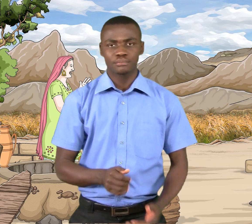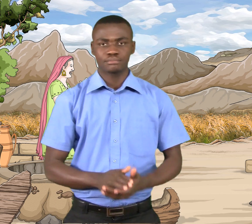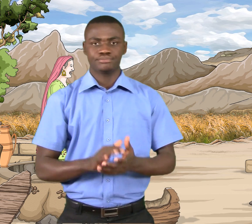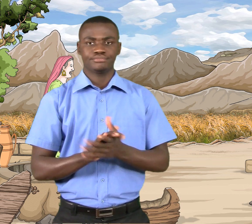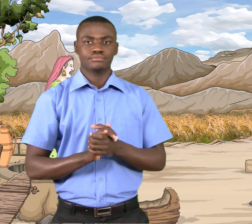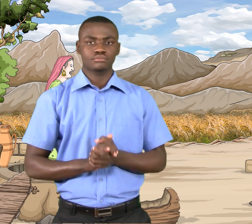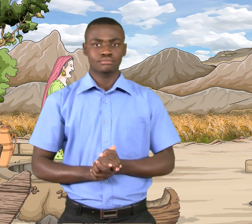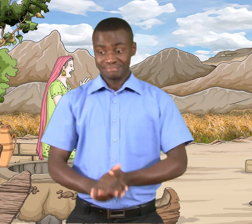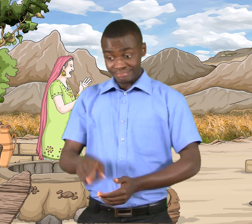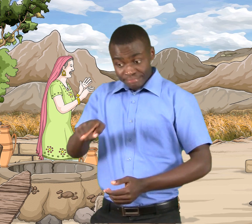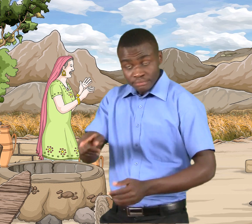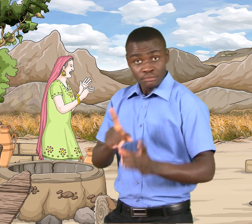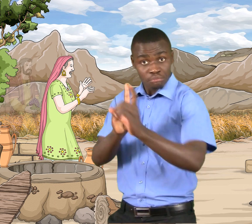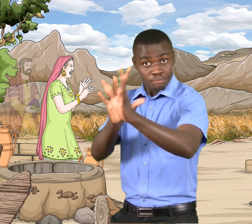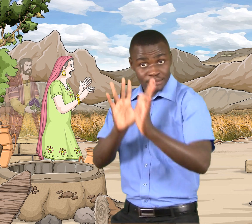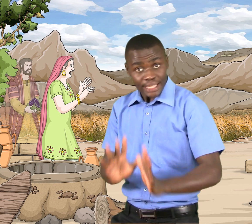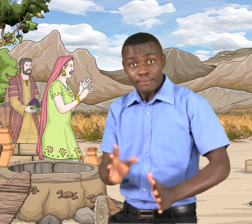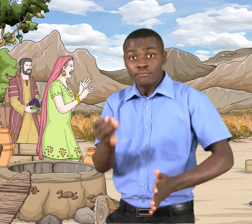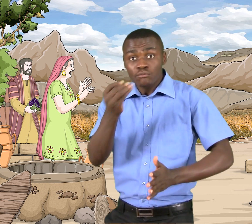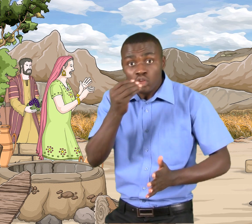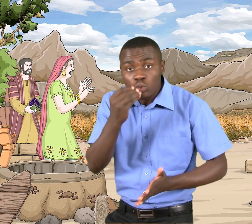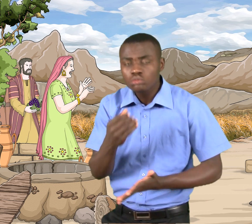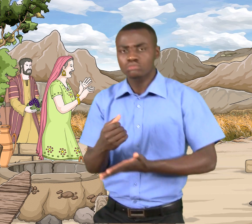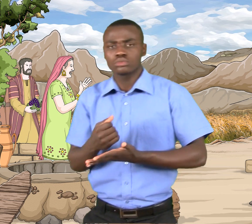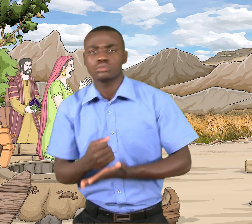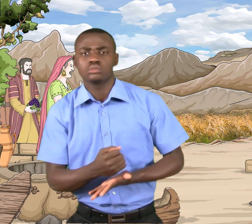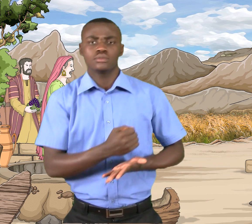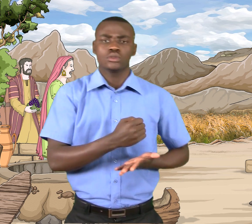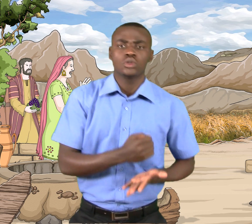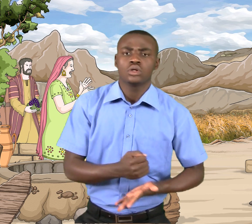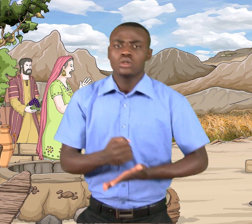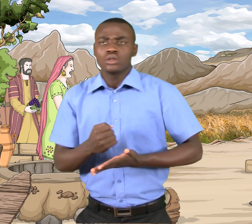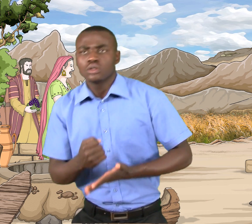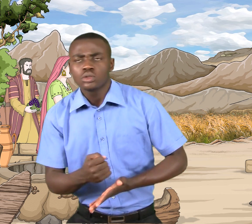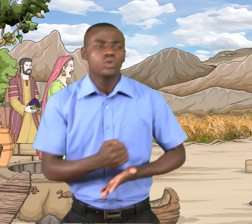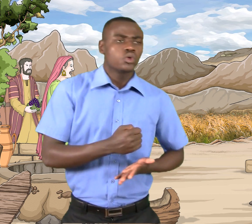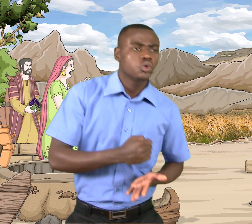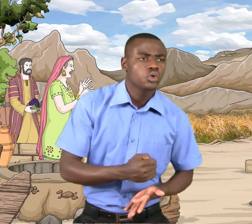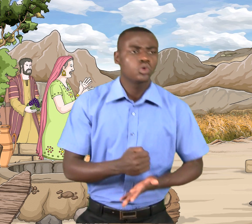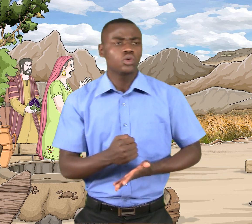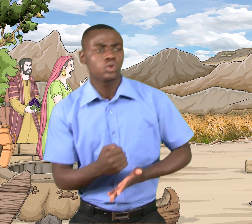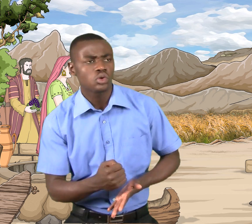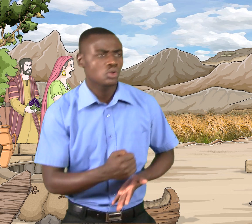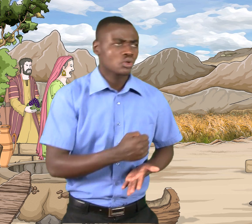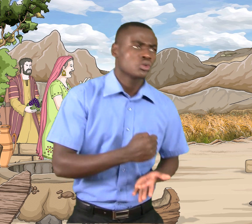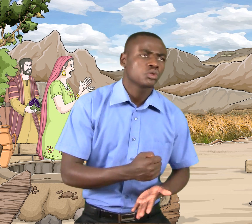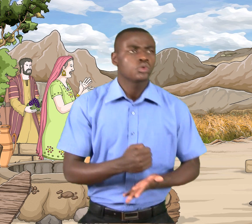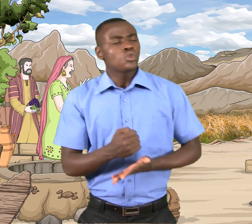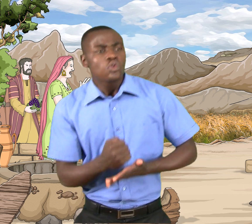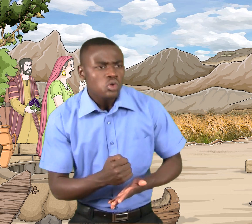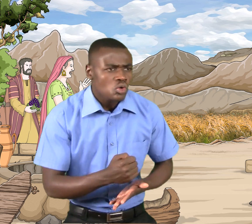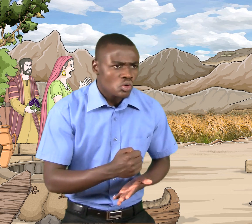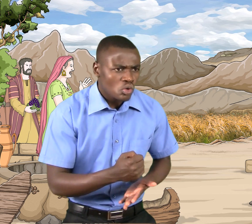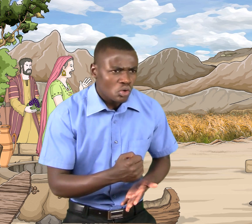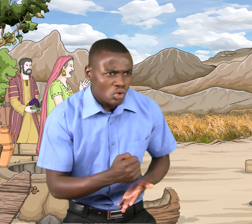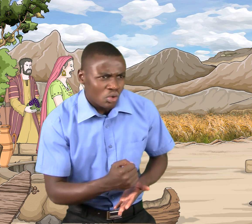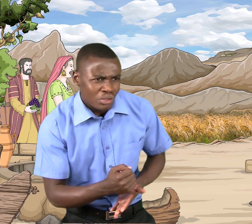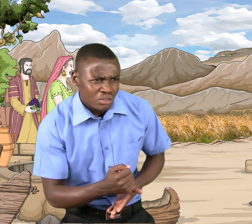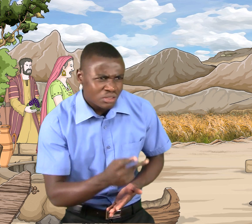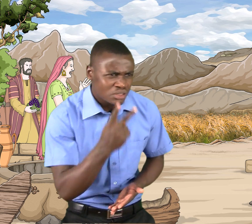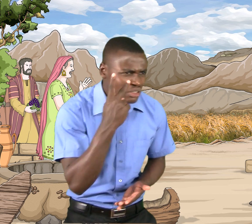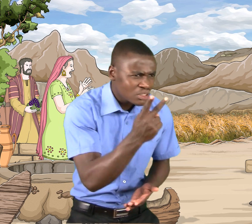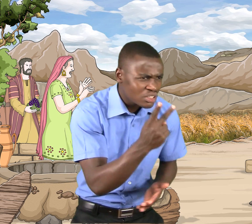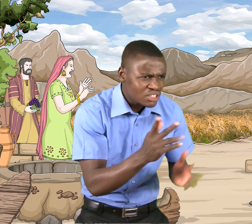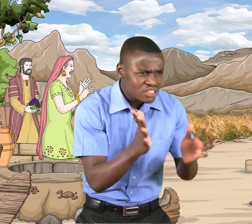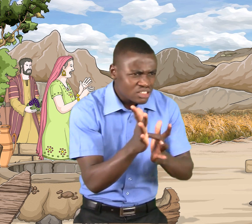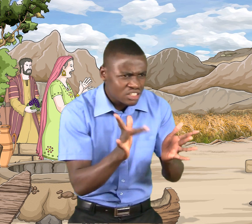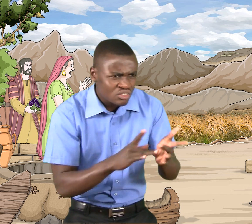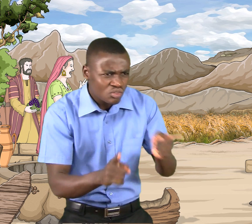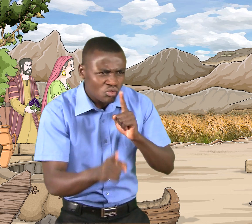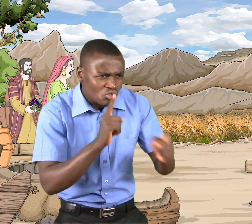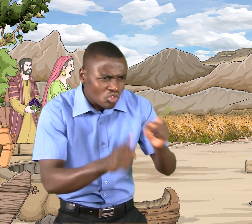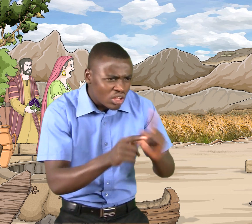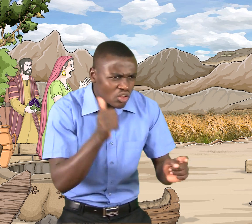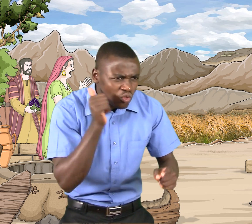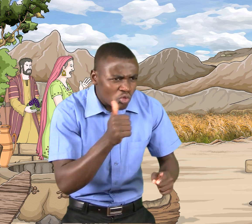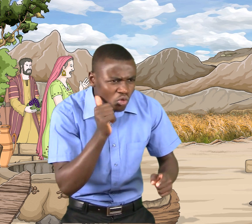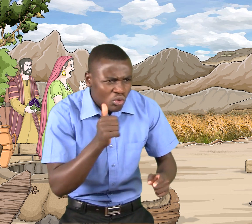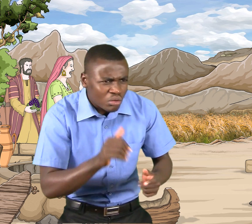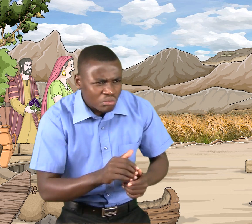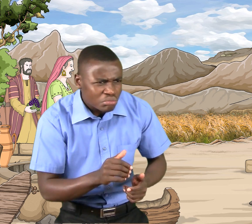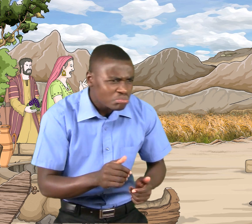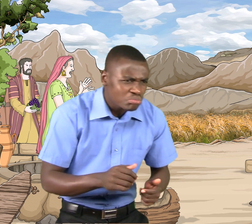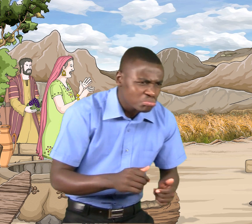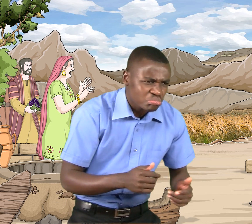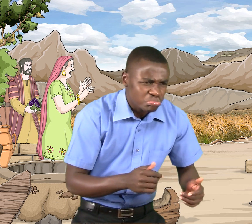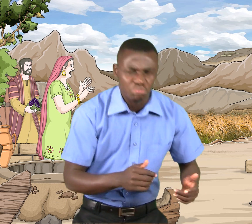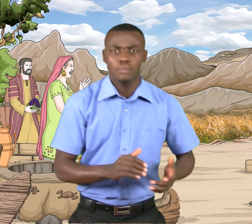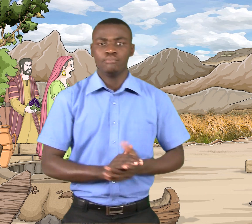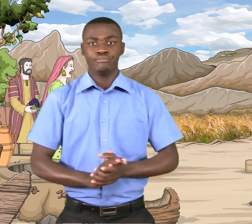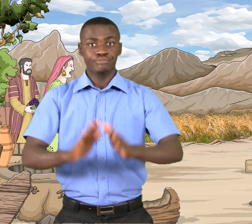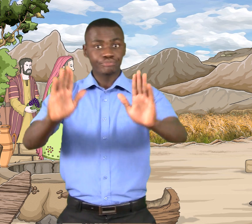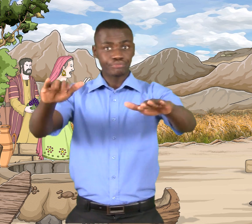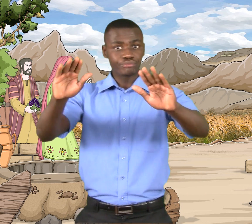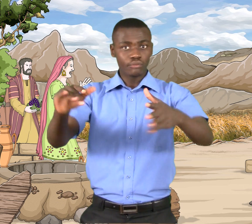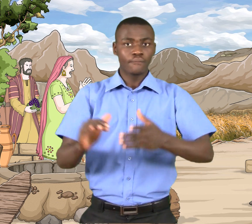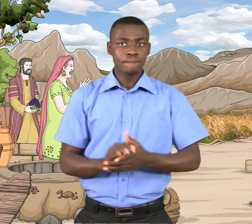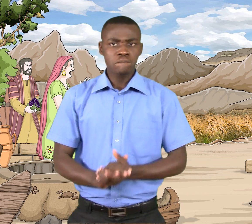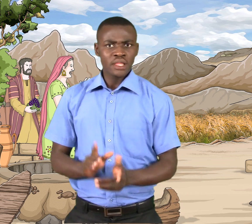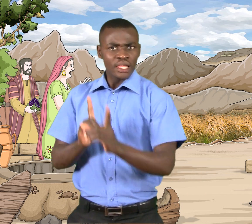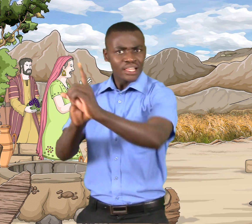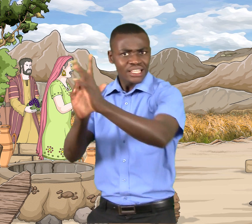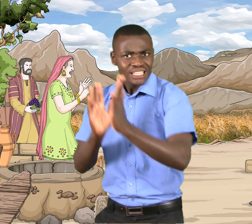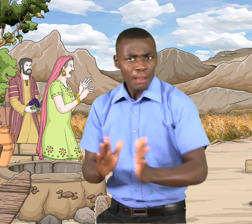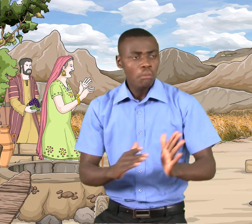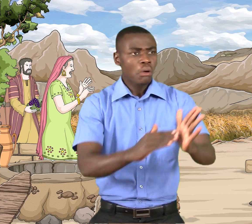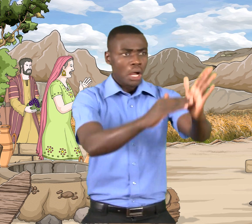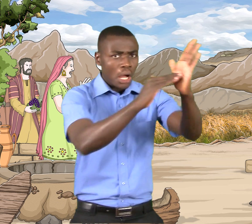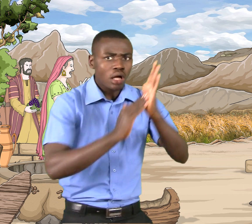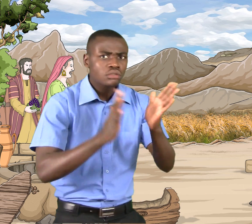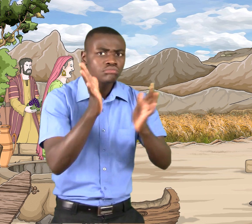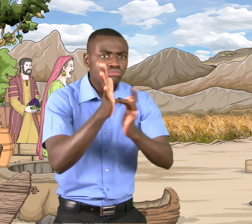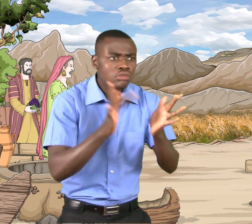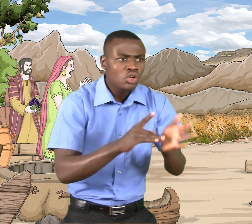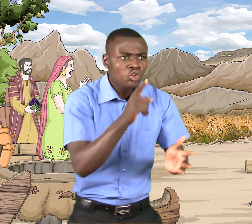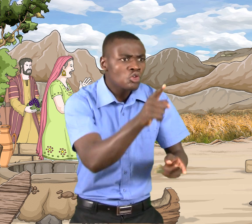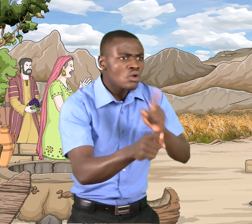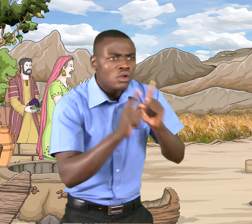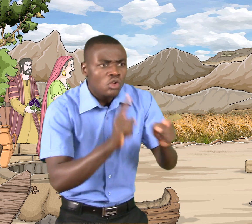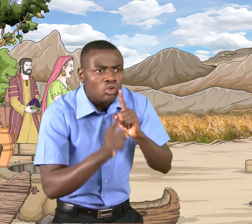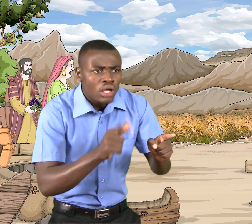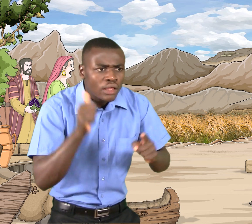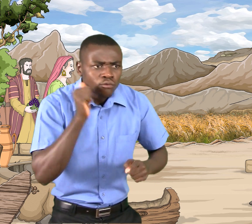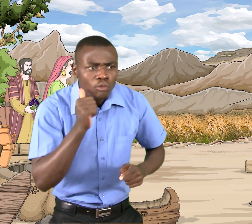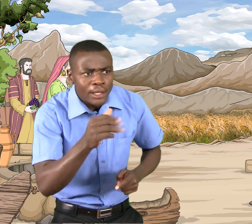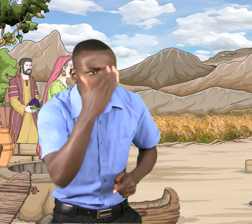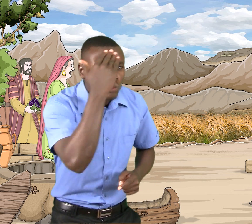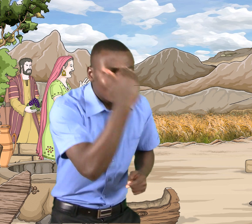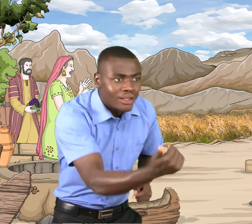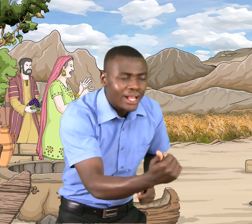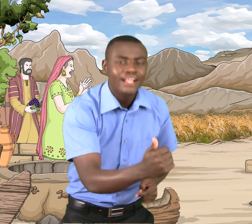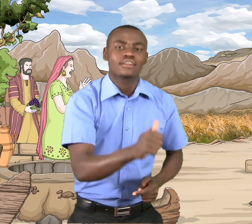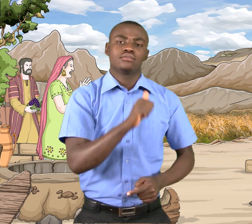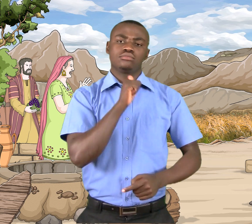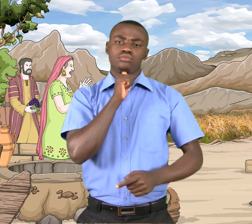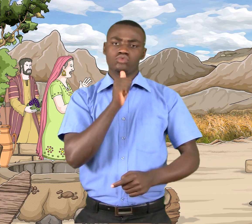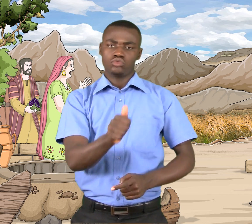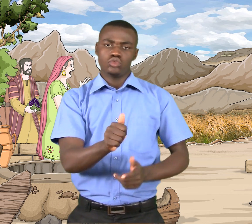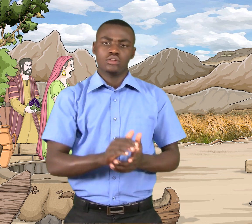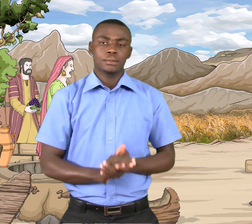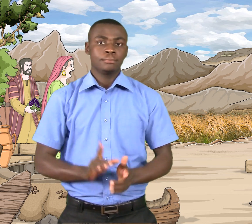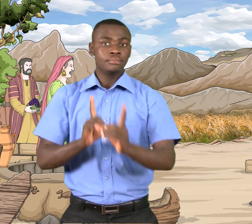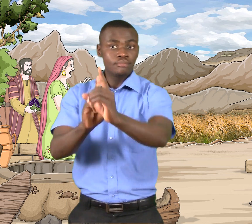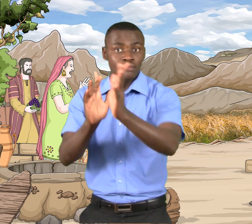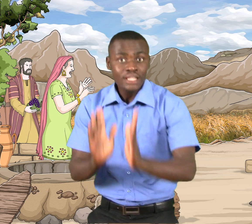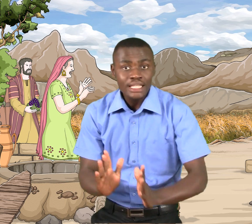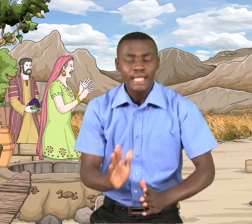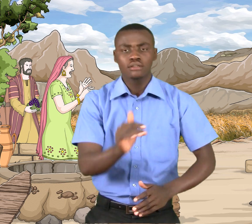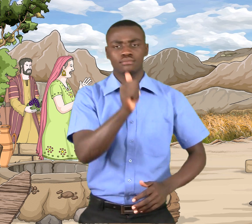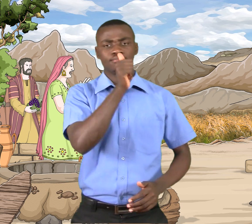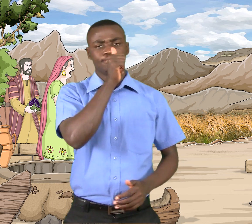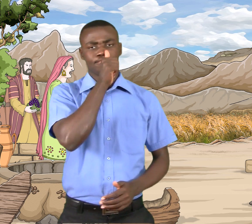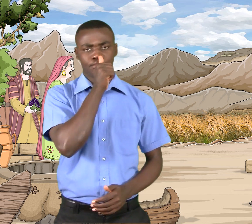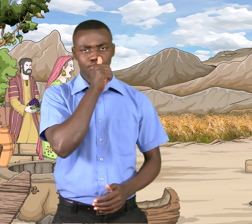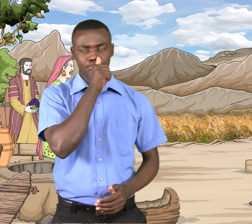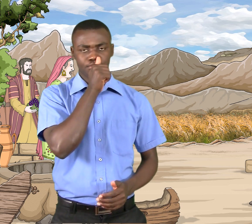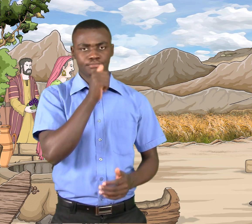Just then His disciples returned and were surprised that He was speaking with a woman.